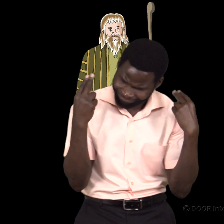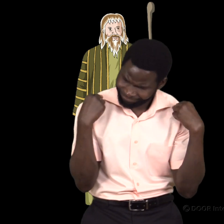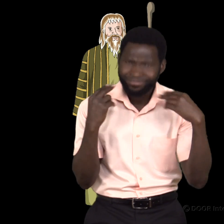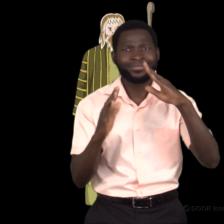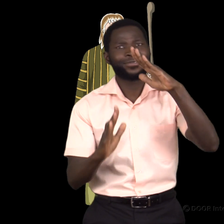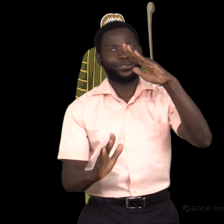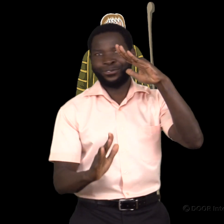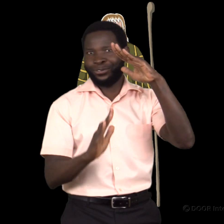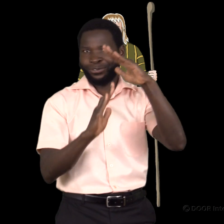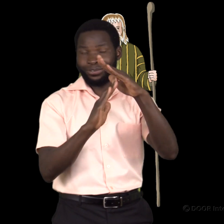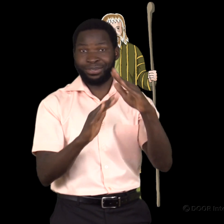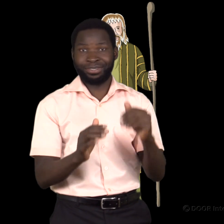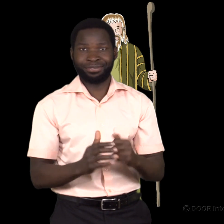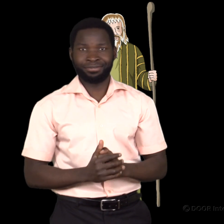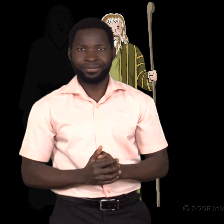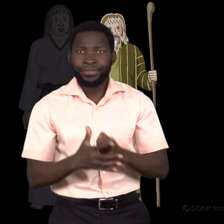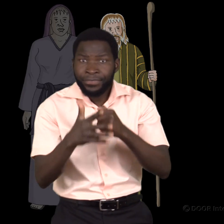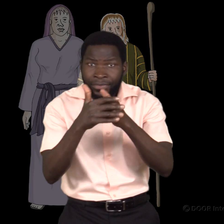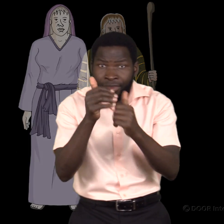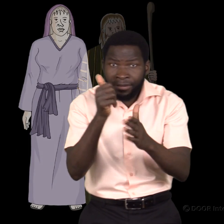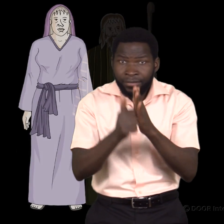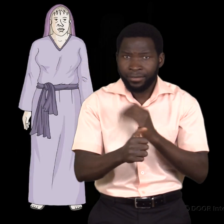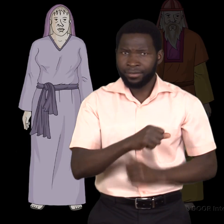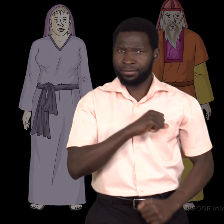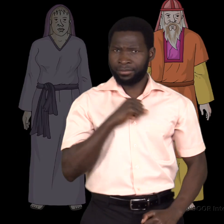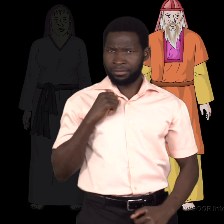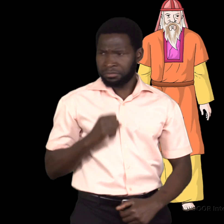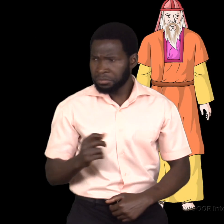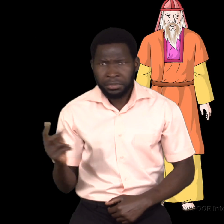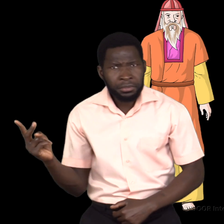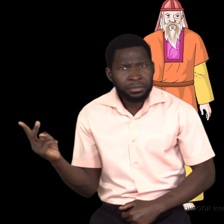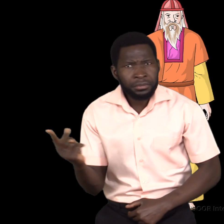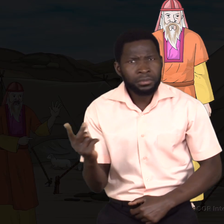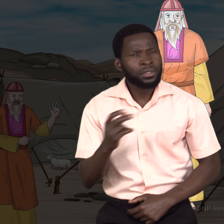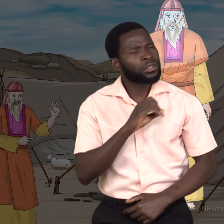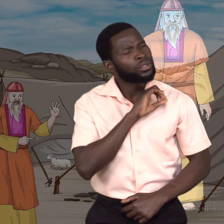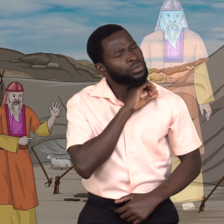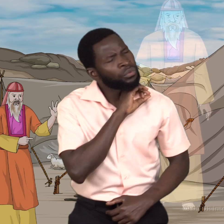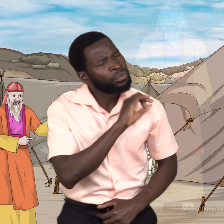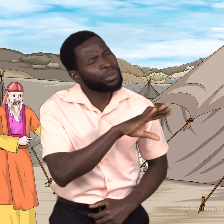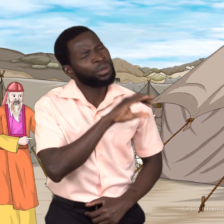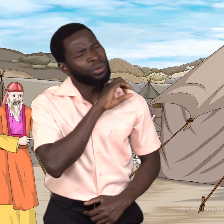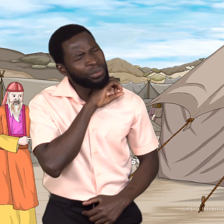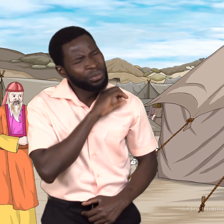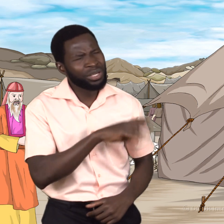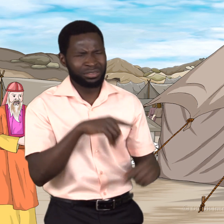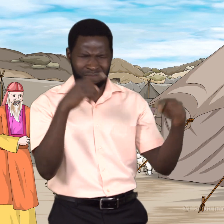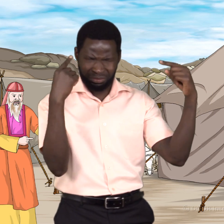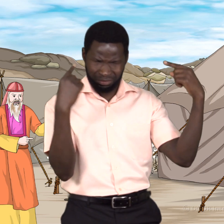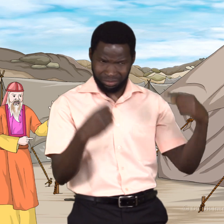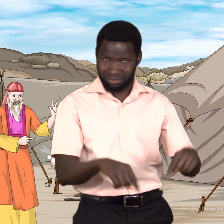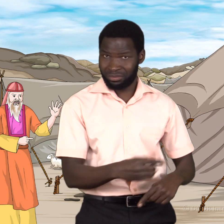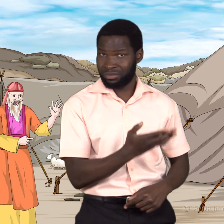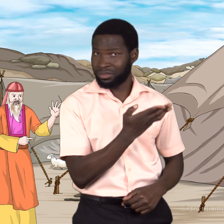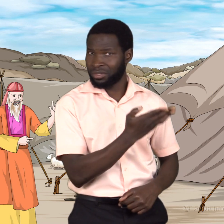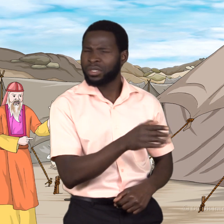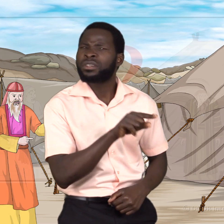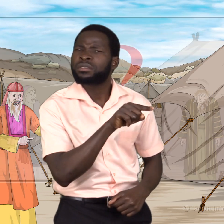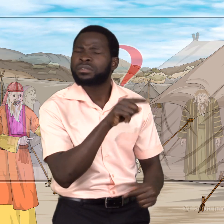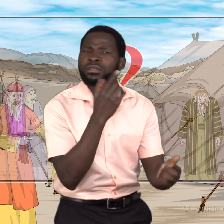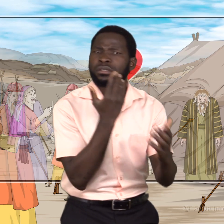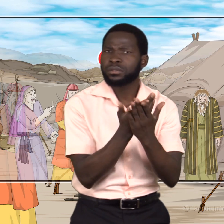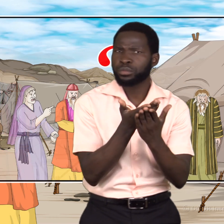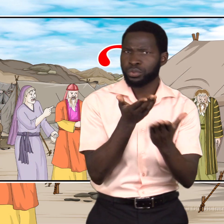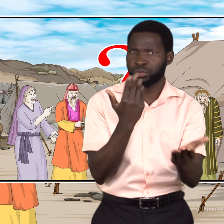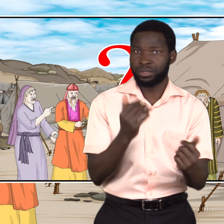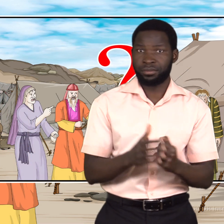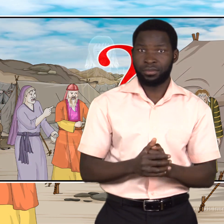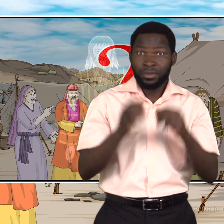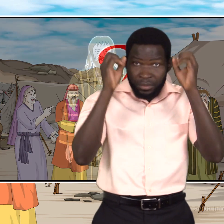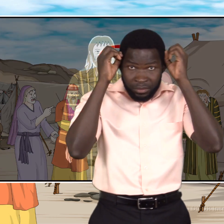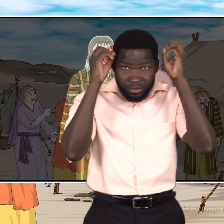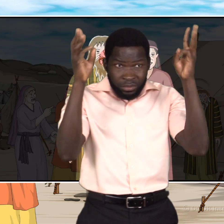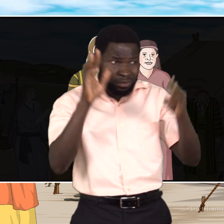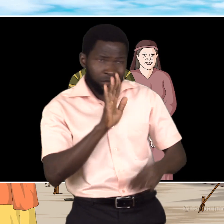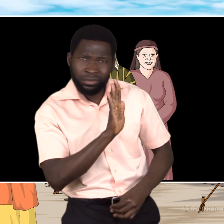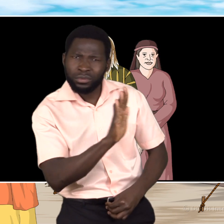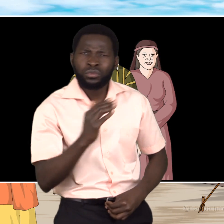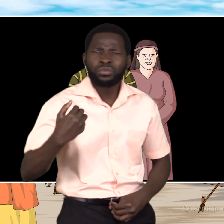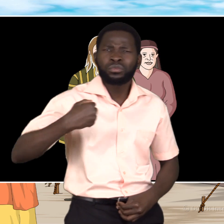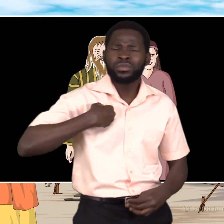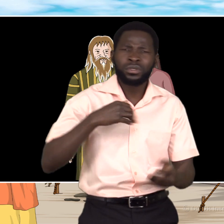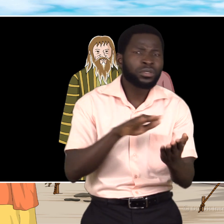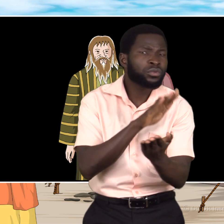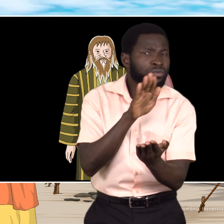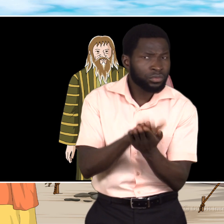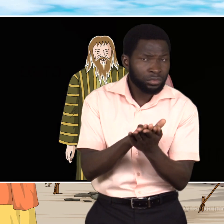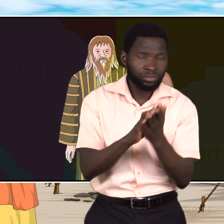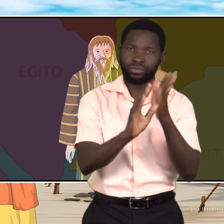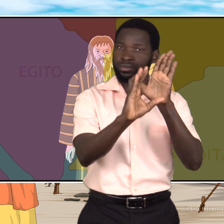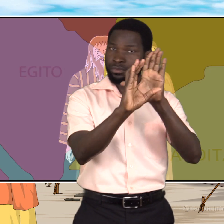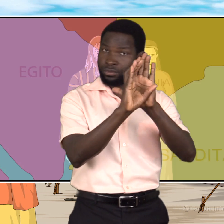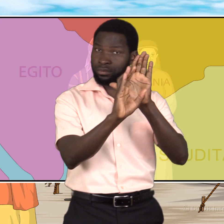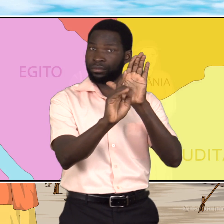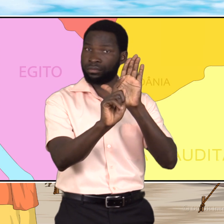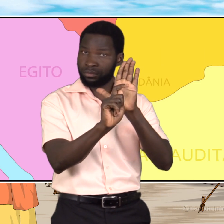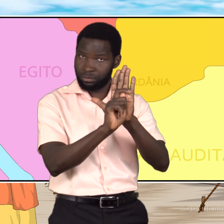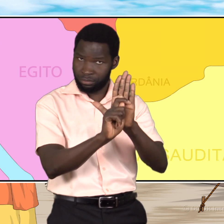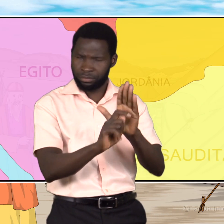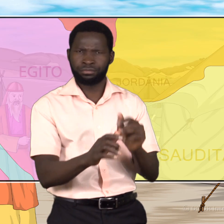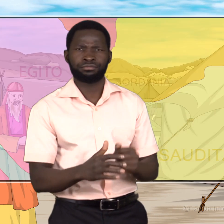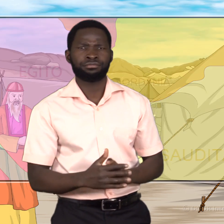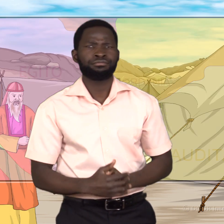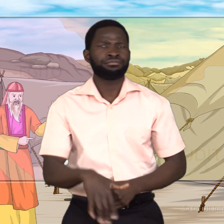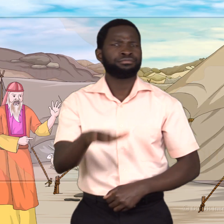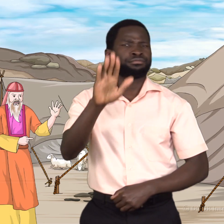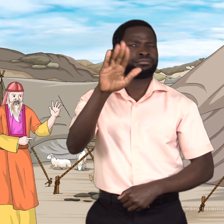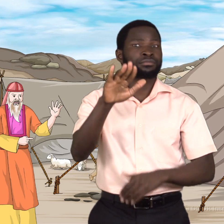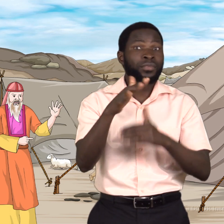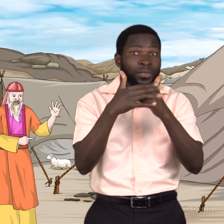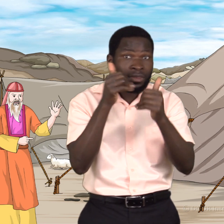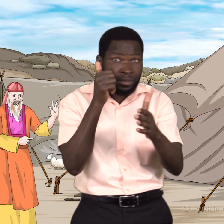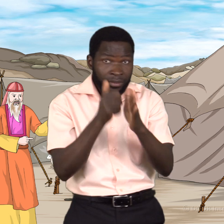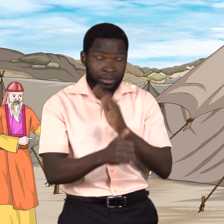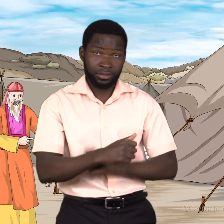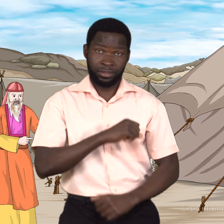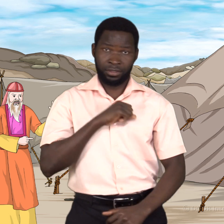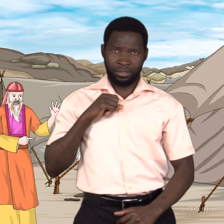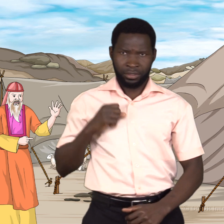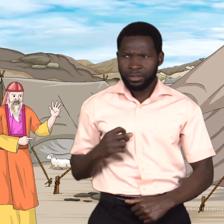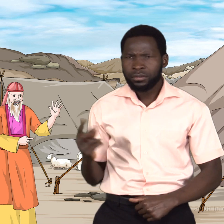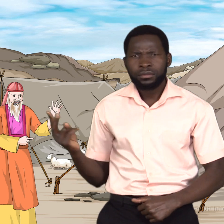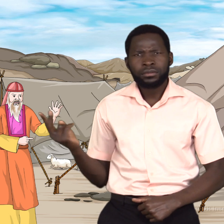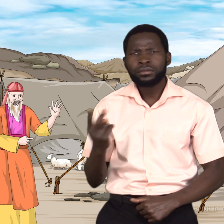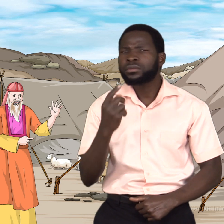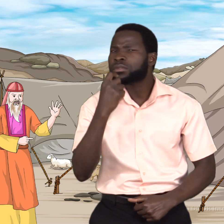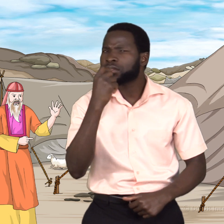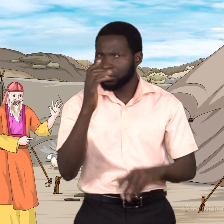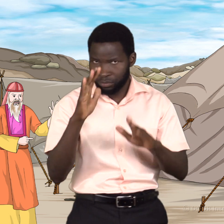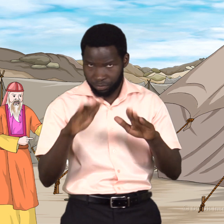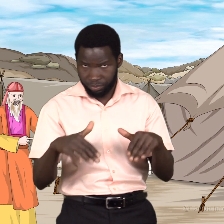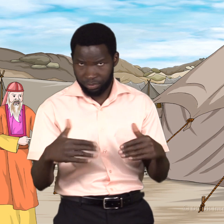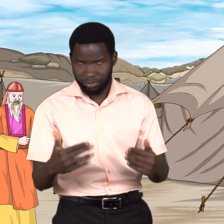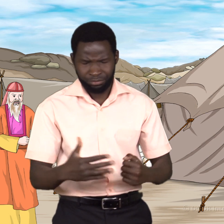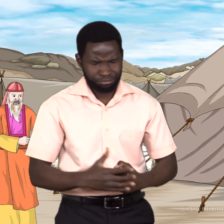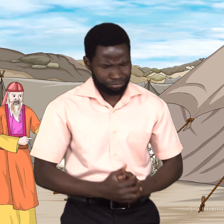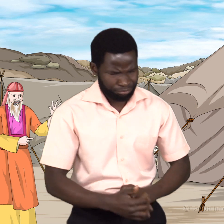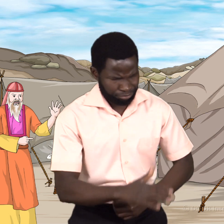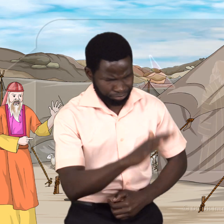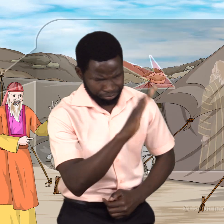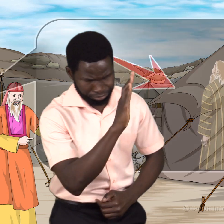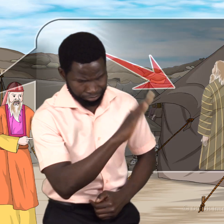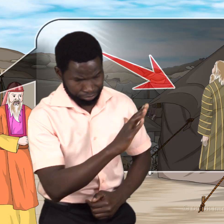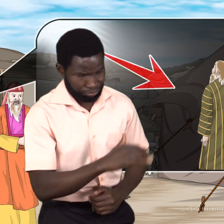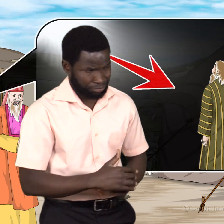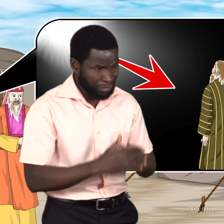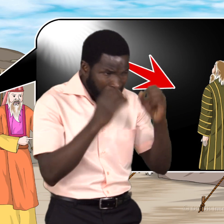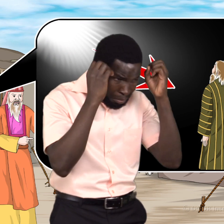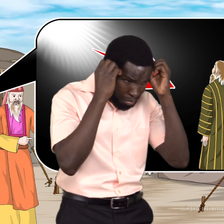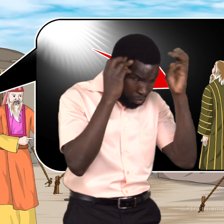Then Miriam and Aaron criticized Moses because of the Cushite woman he had married, for he had taken a Cushite wife.